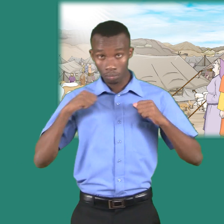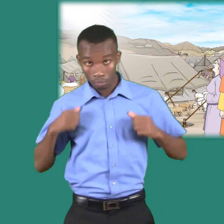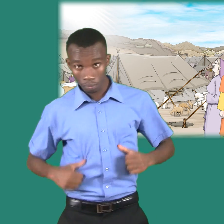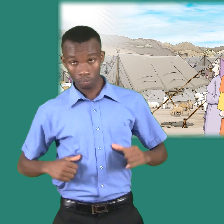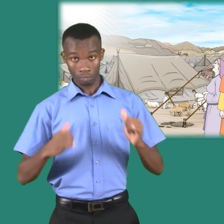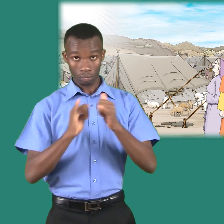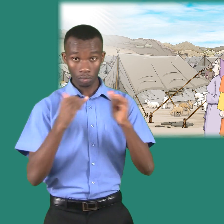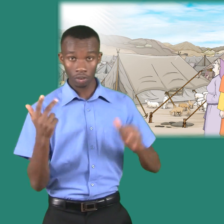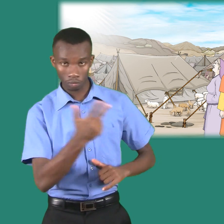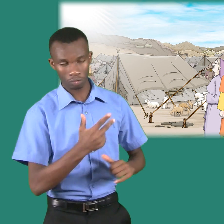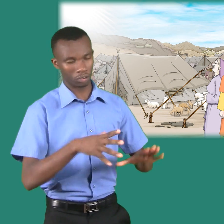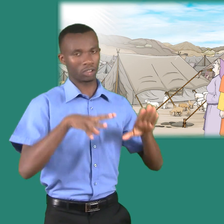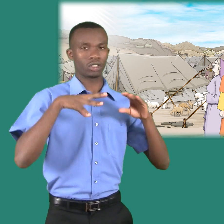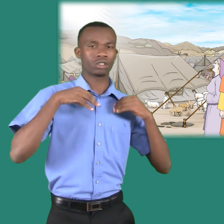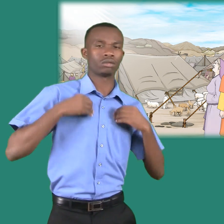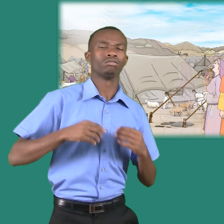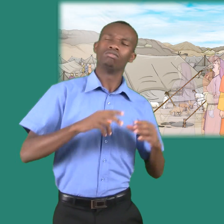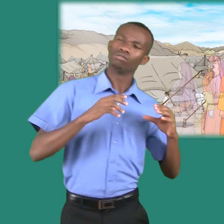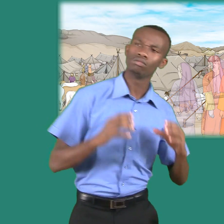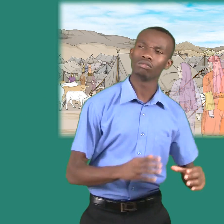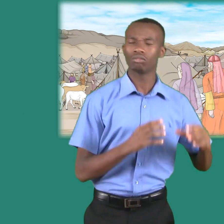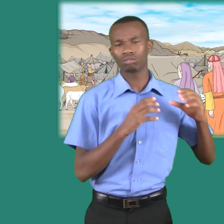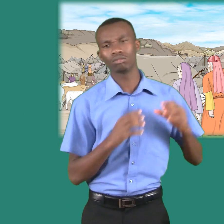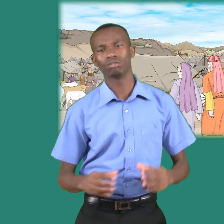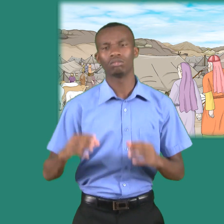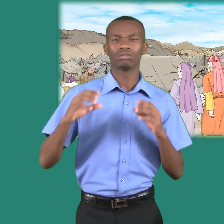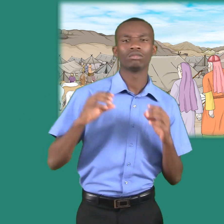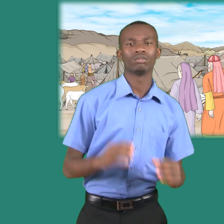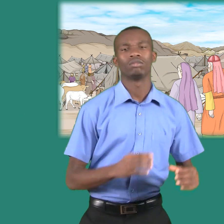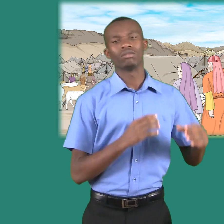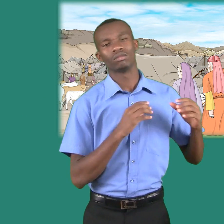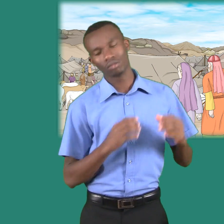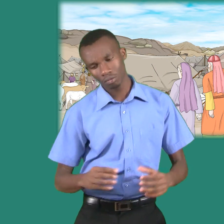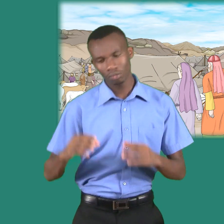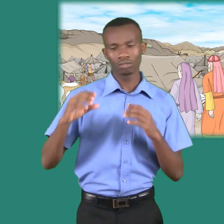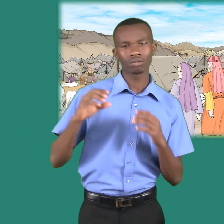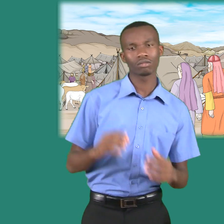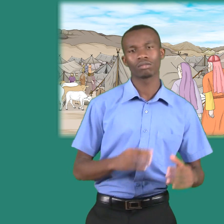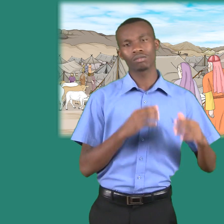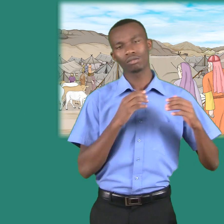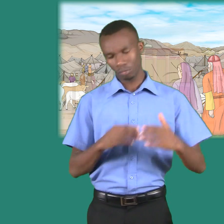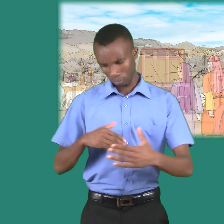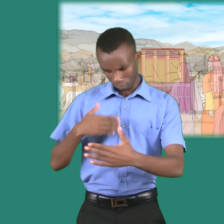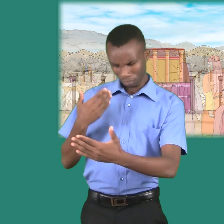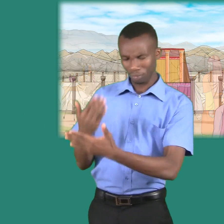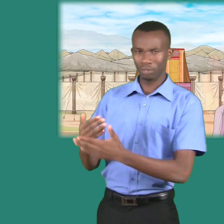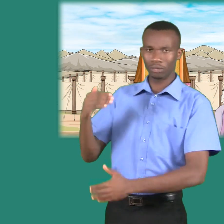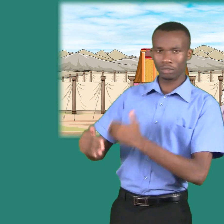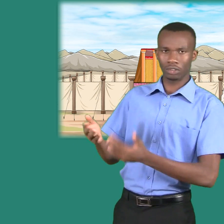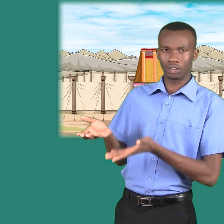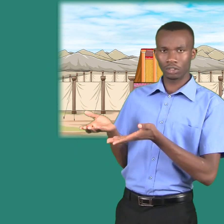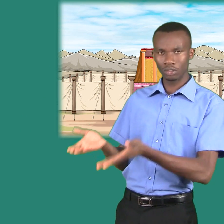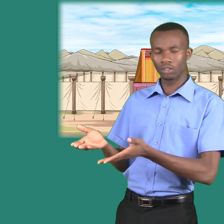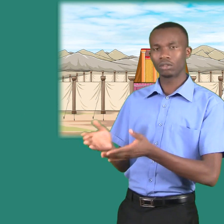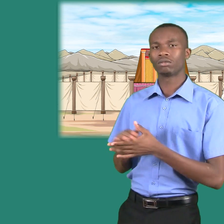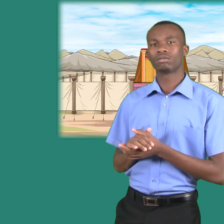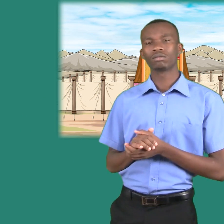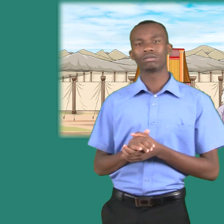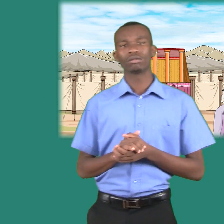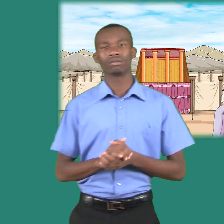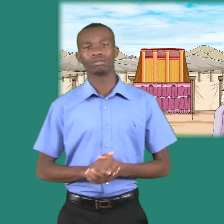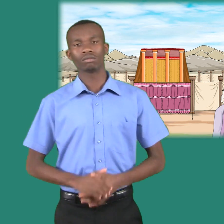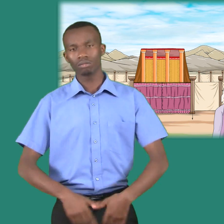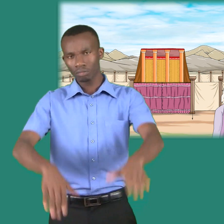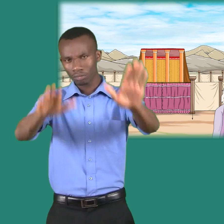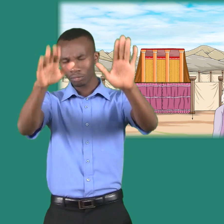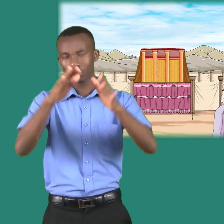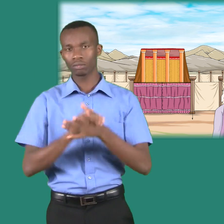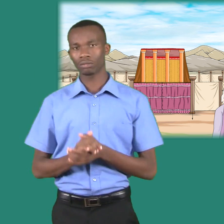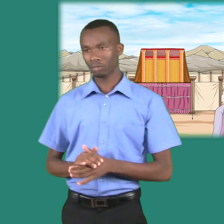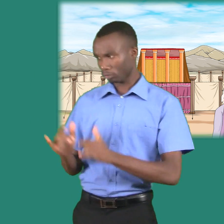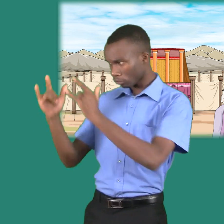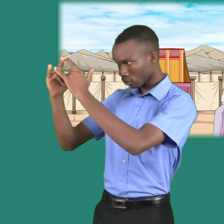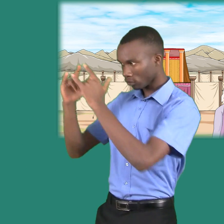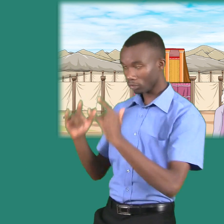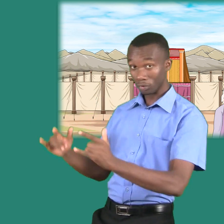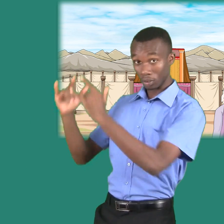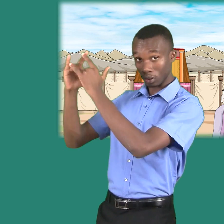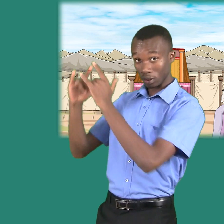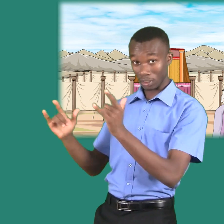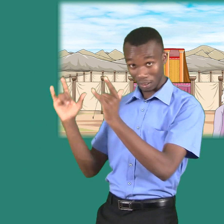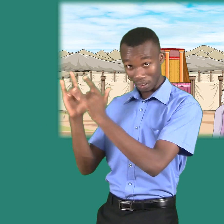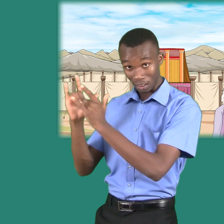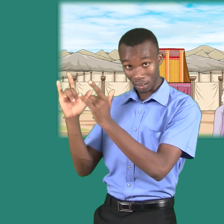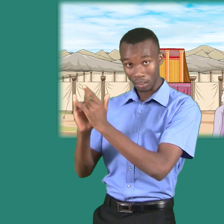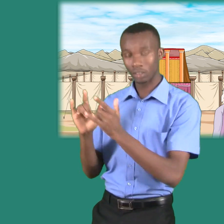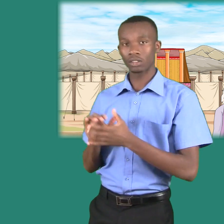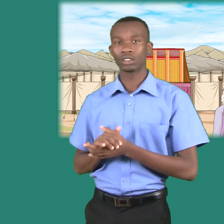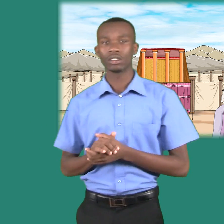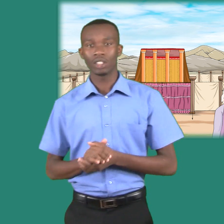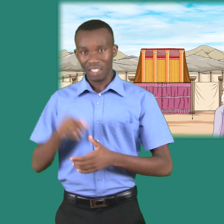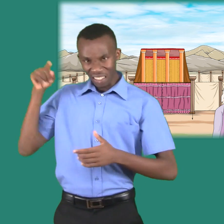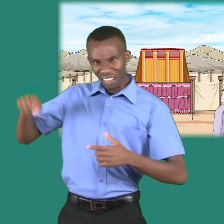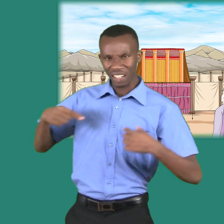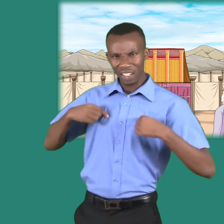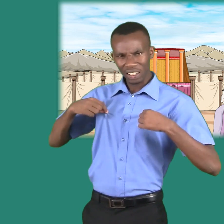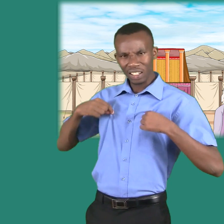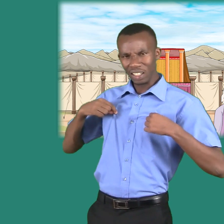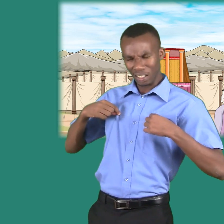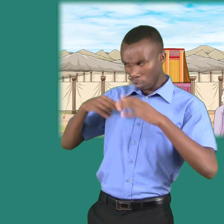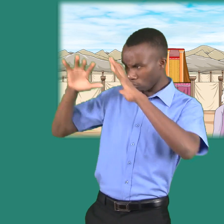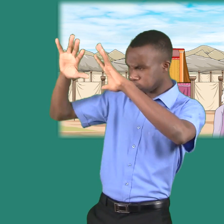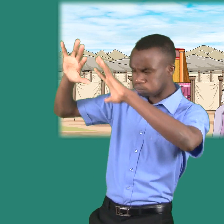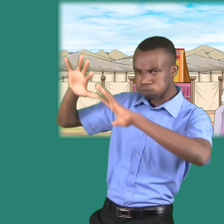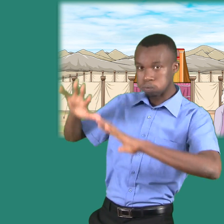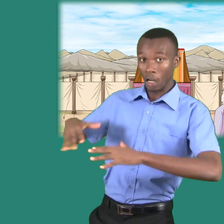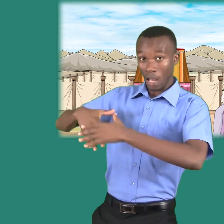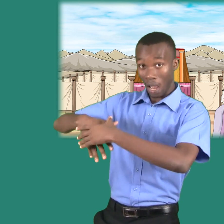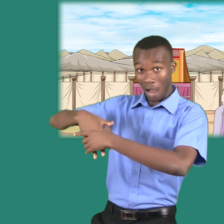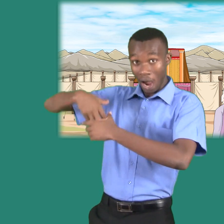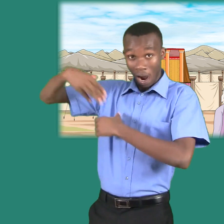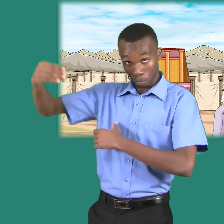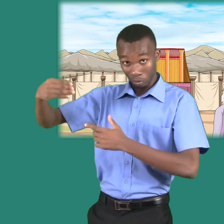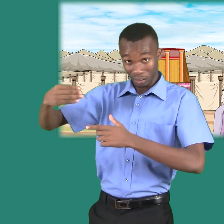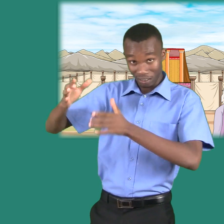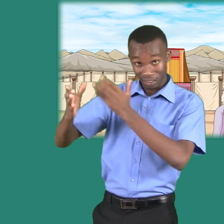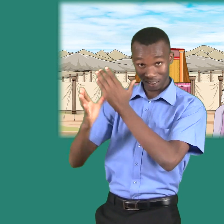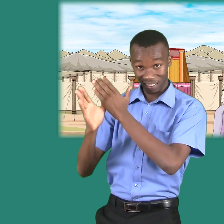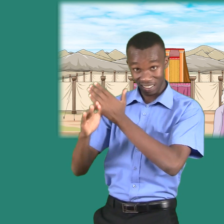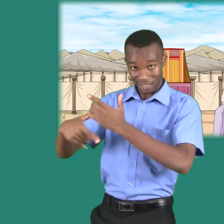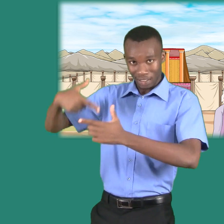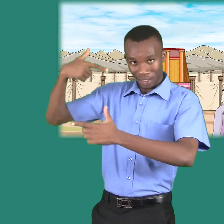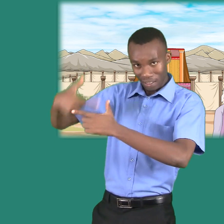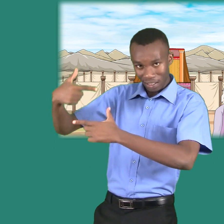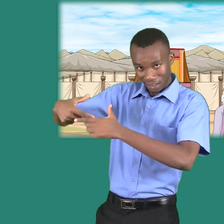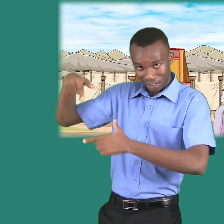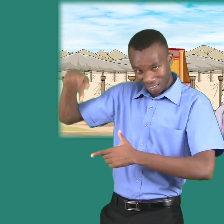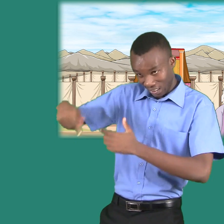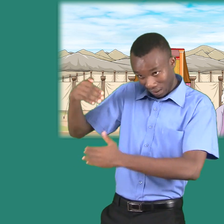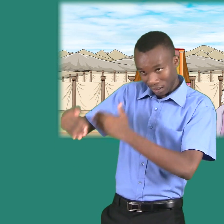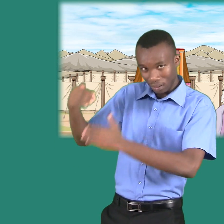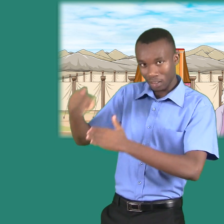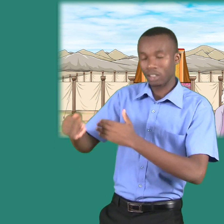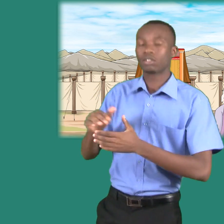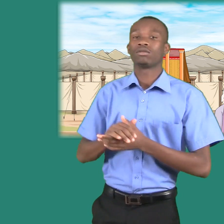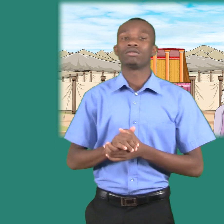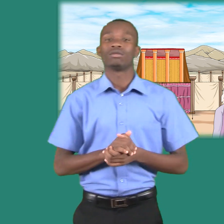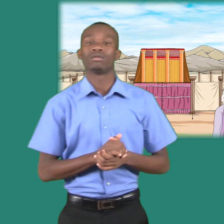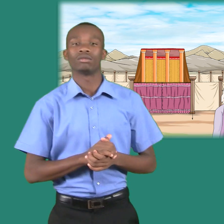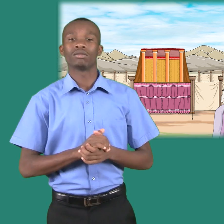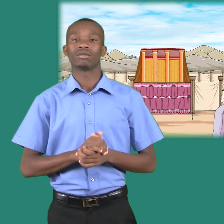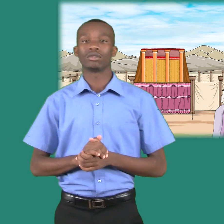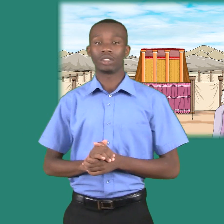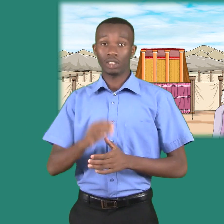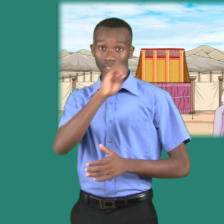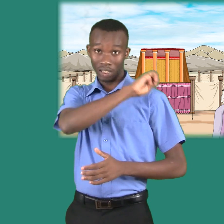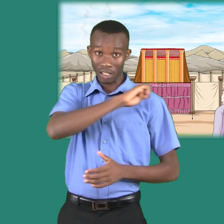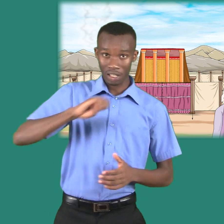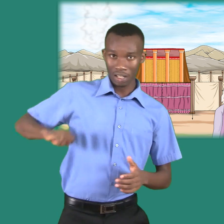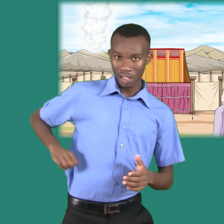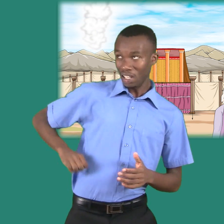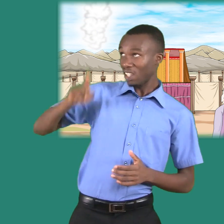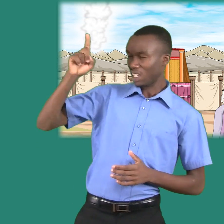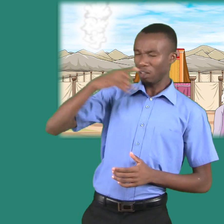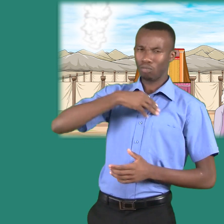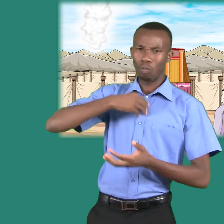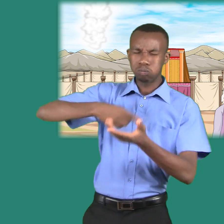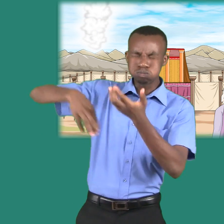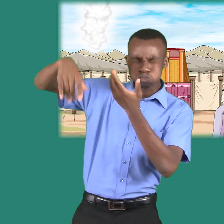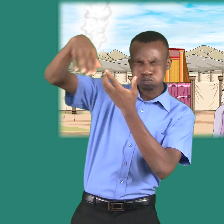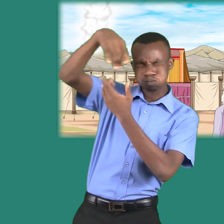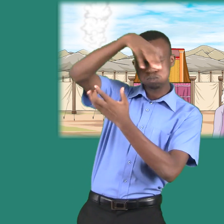And suddenly the LORD said to Moses, Aaron, and Miriam, “You three, come out to the Tent of Meeting.”